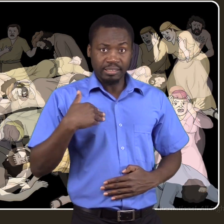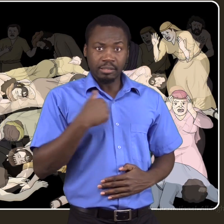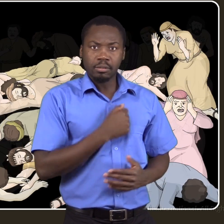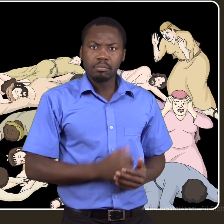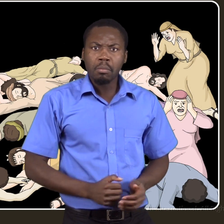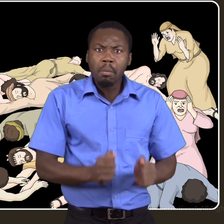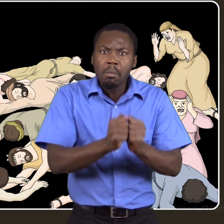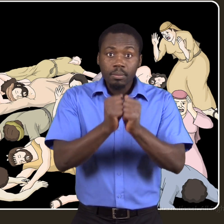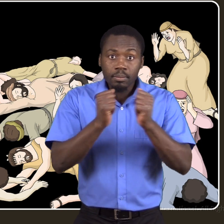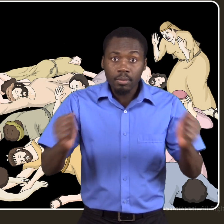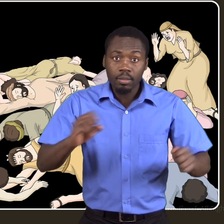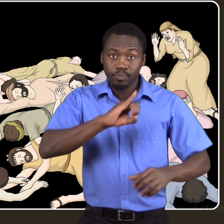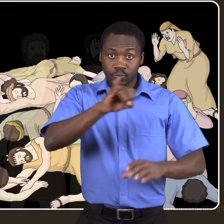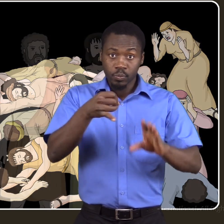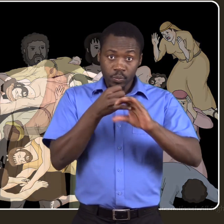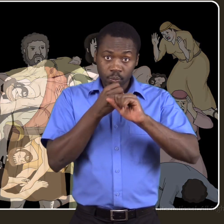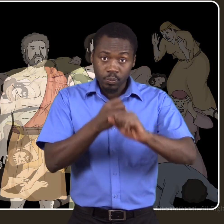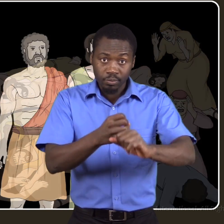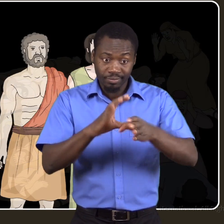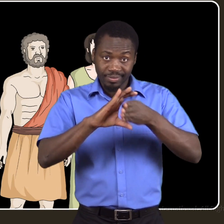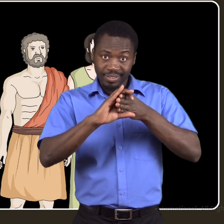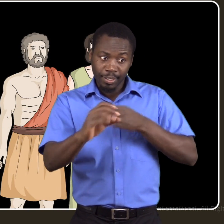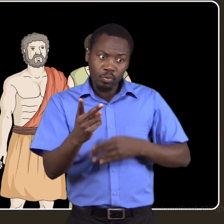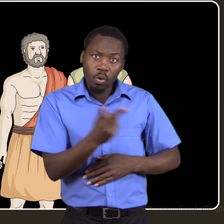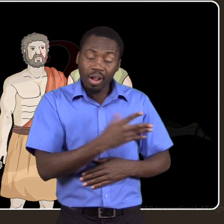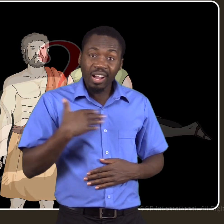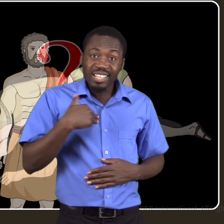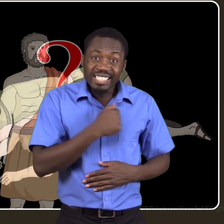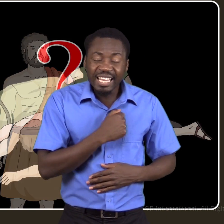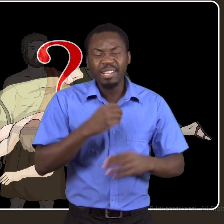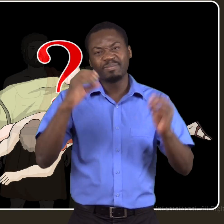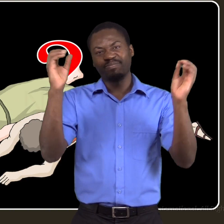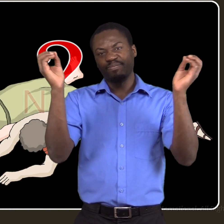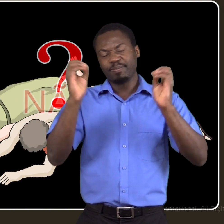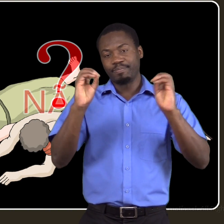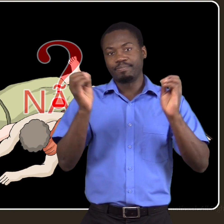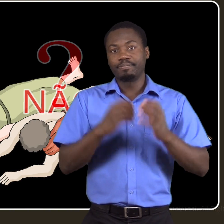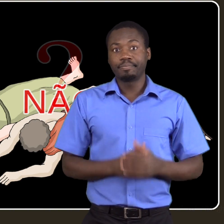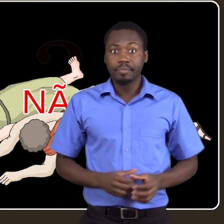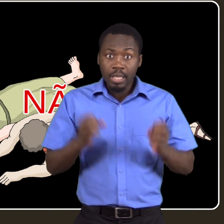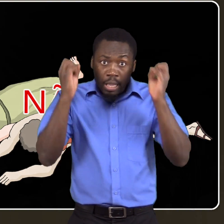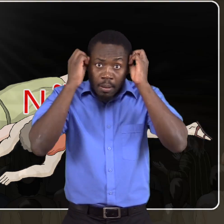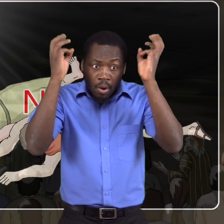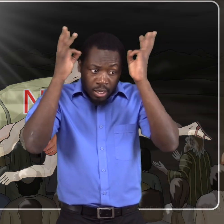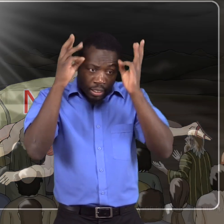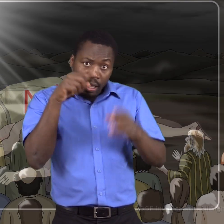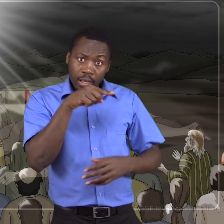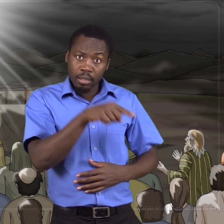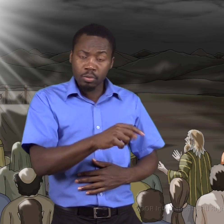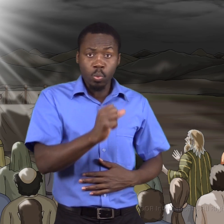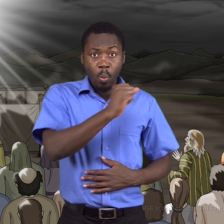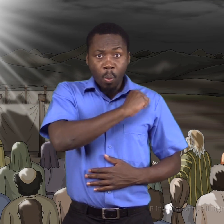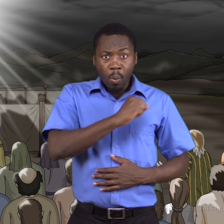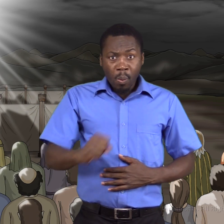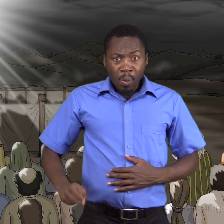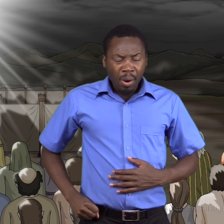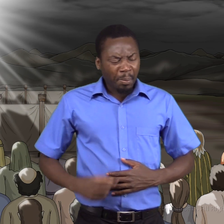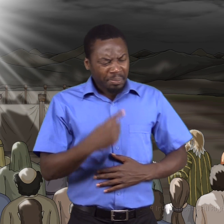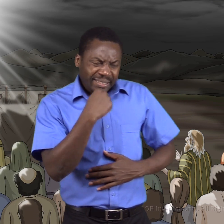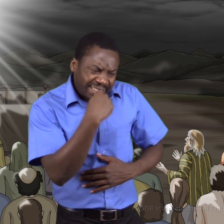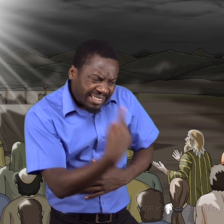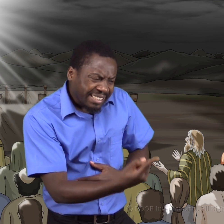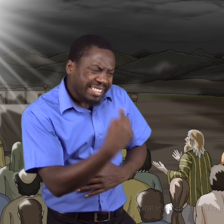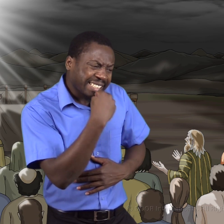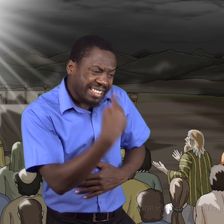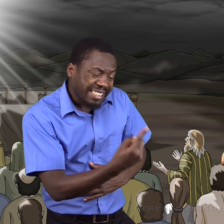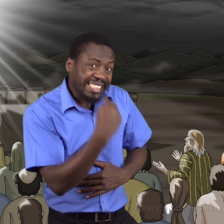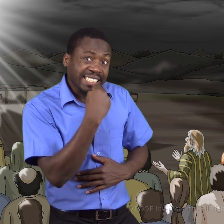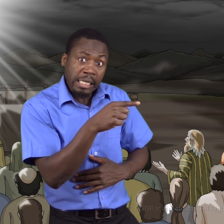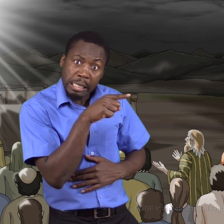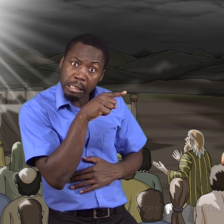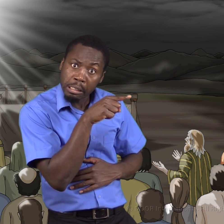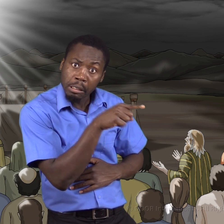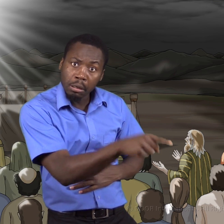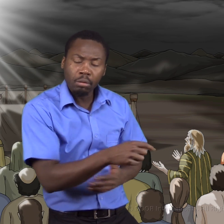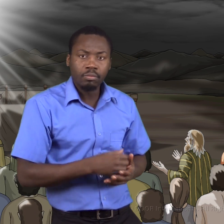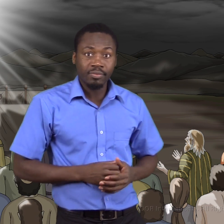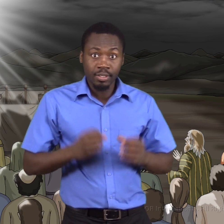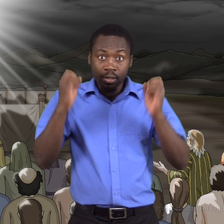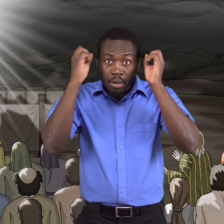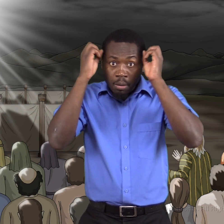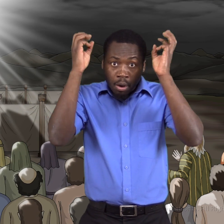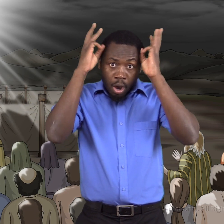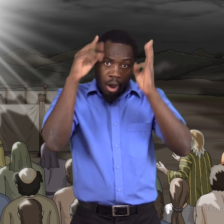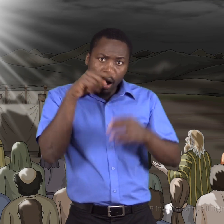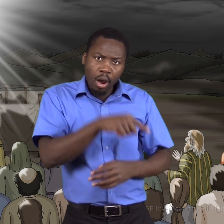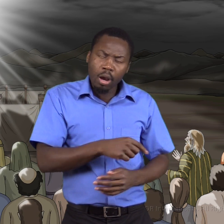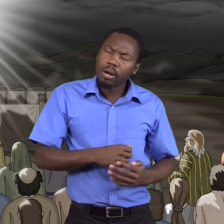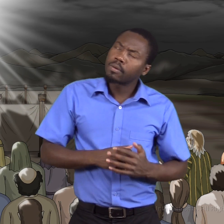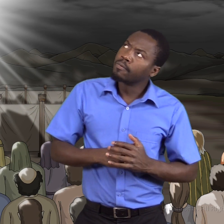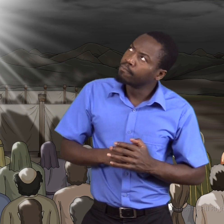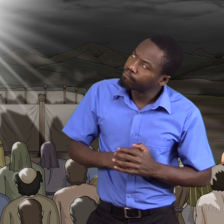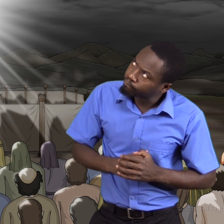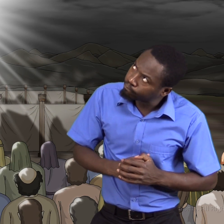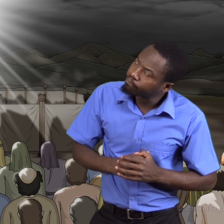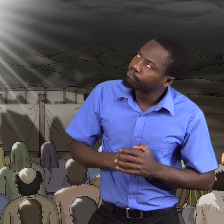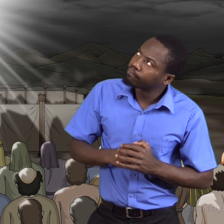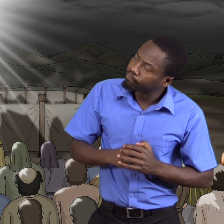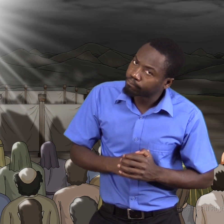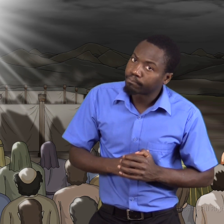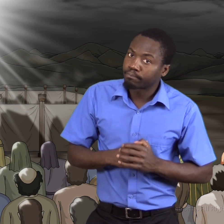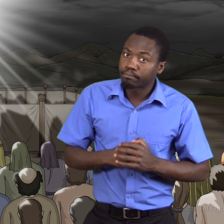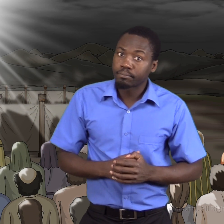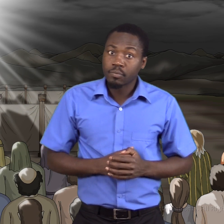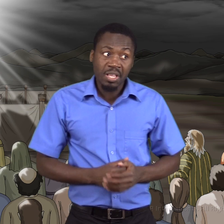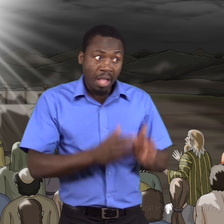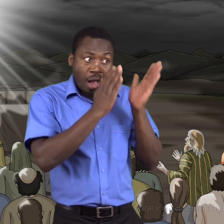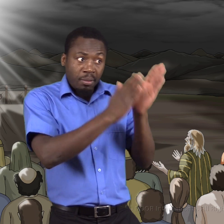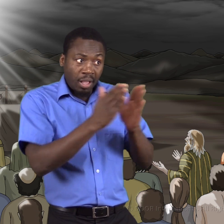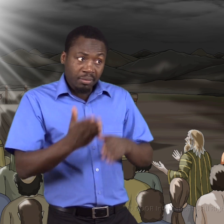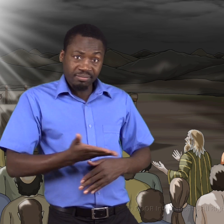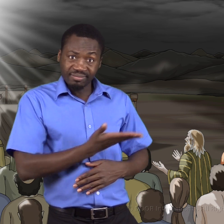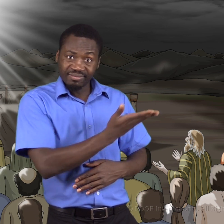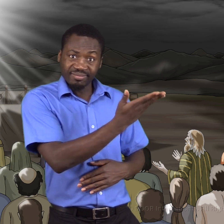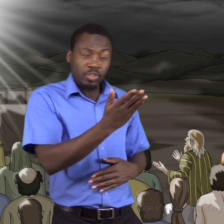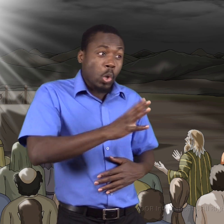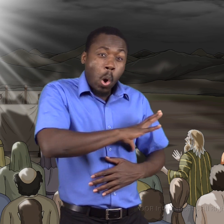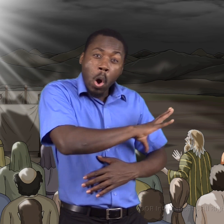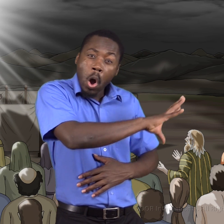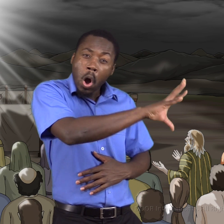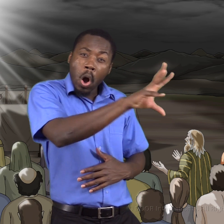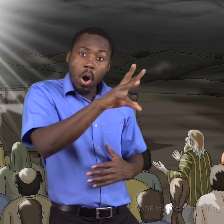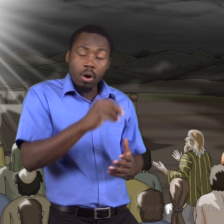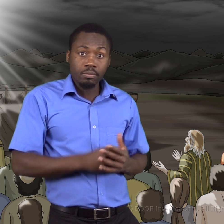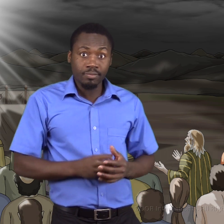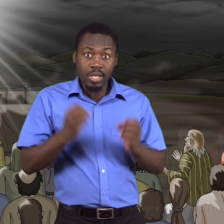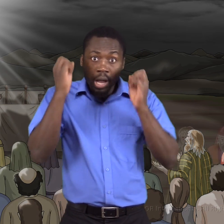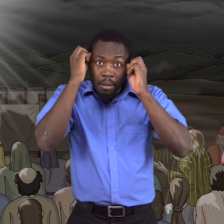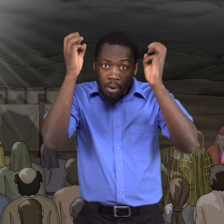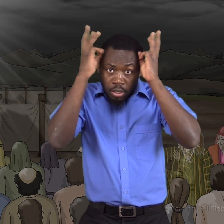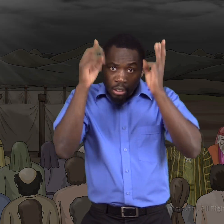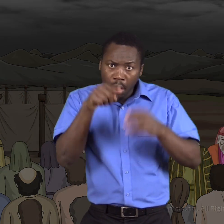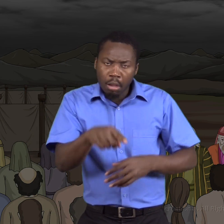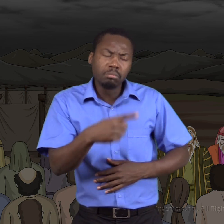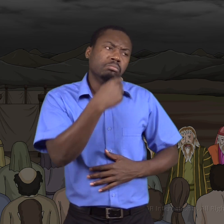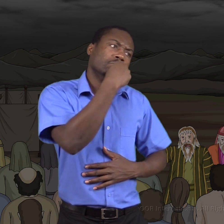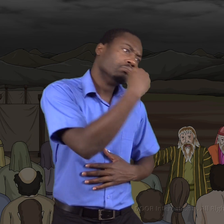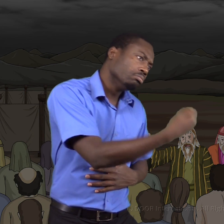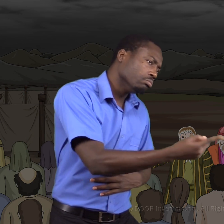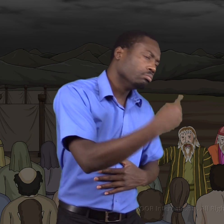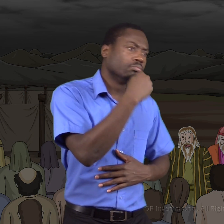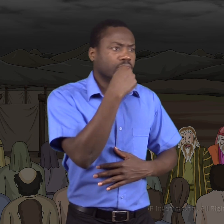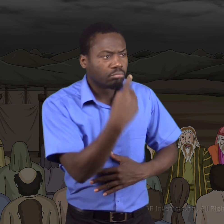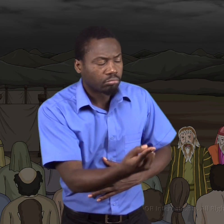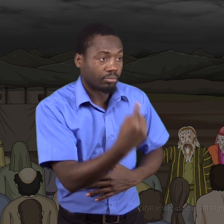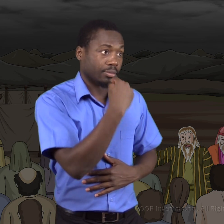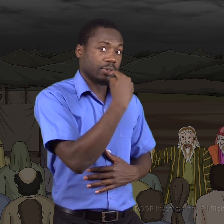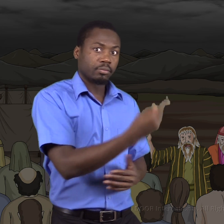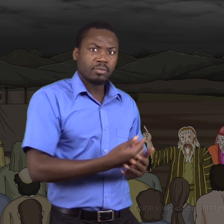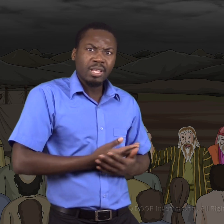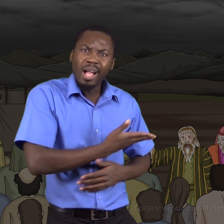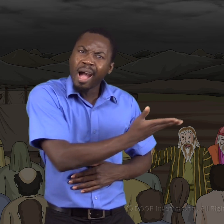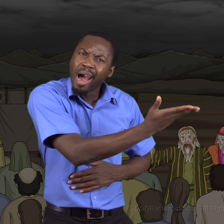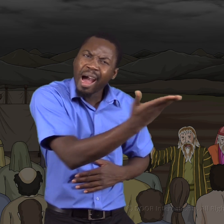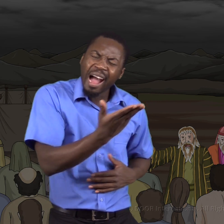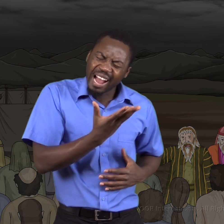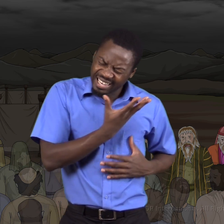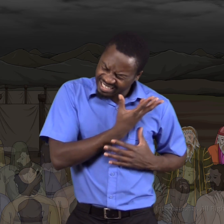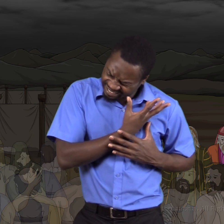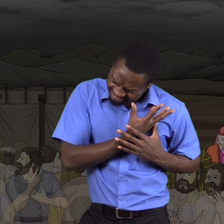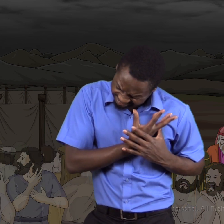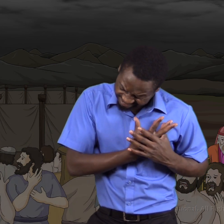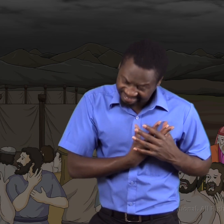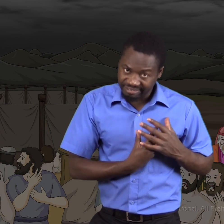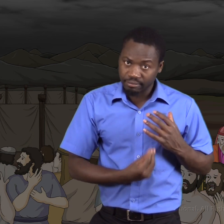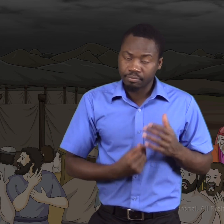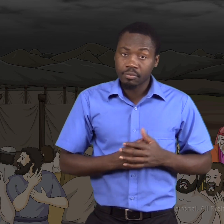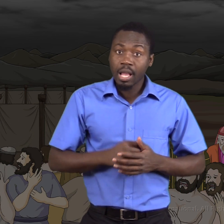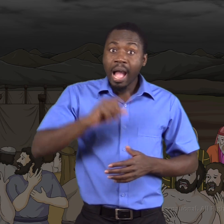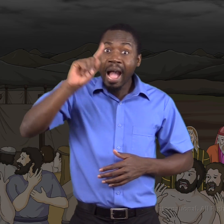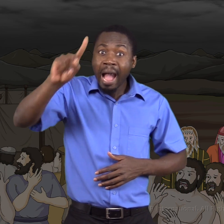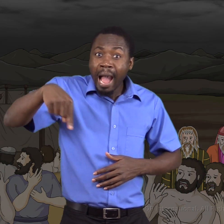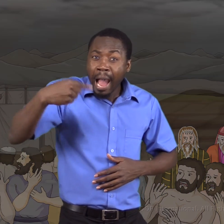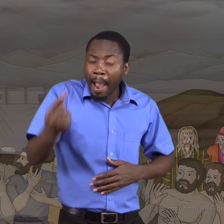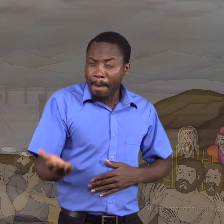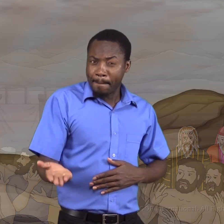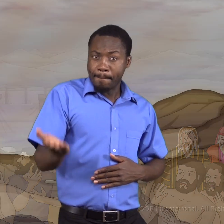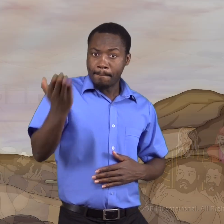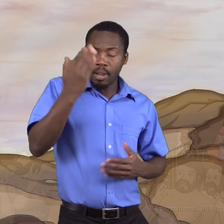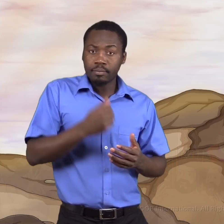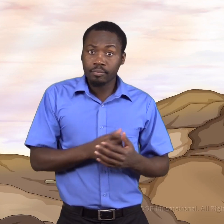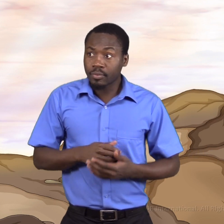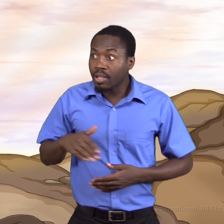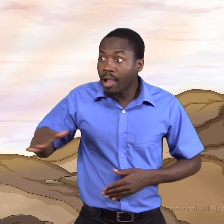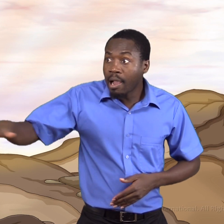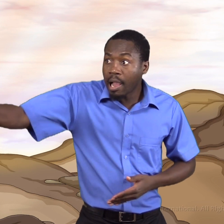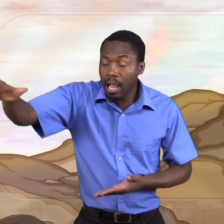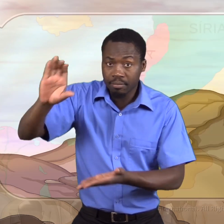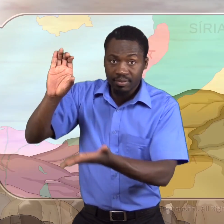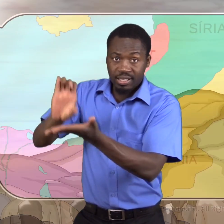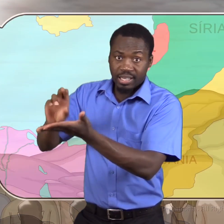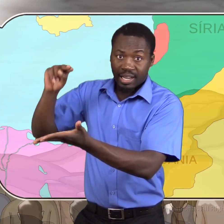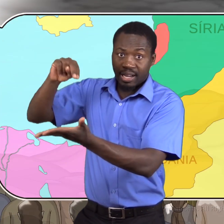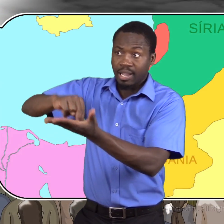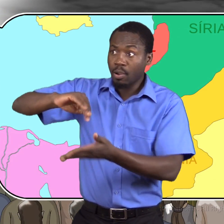Of those men who had gone to spy out the land, only Joshua son of Nun and Caleb son of Jephunneh remained alive. And when Moses relayed these words to all the Israelites, the people mourned bitterly.